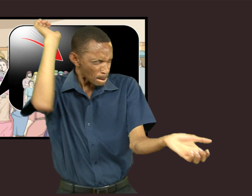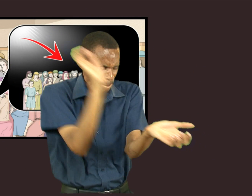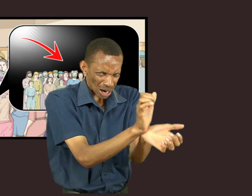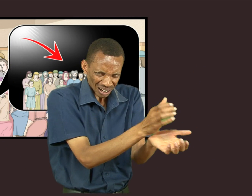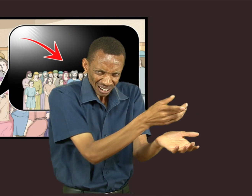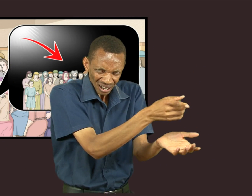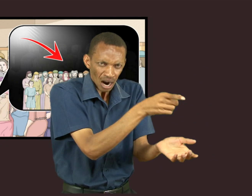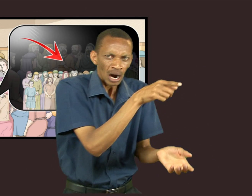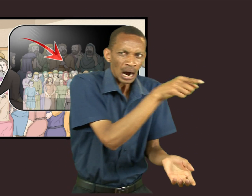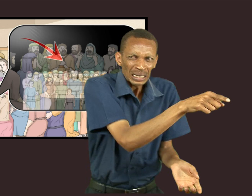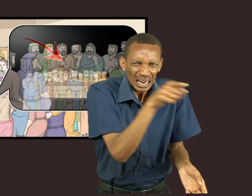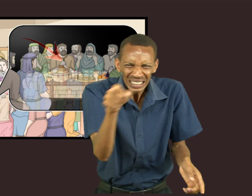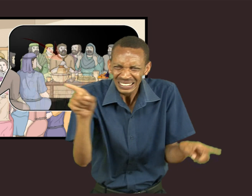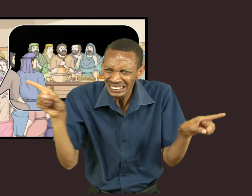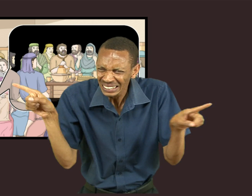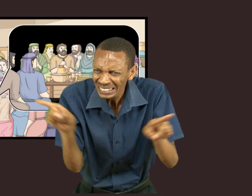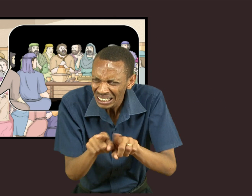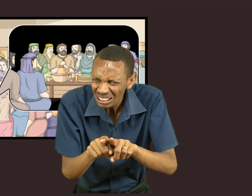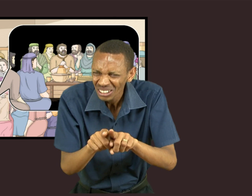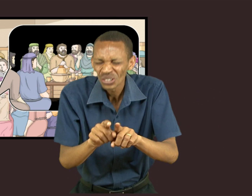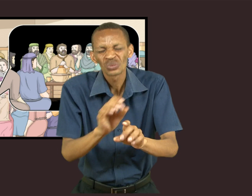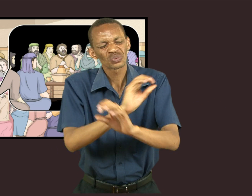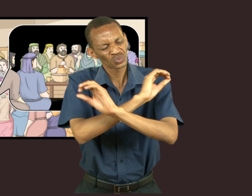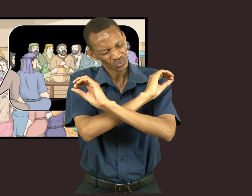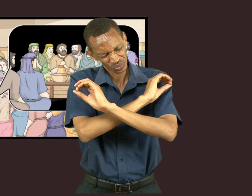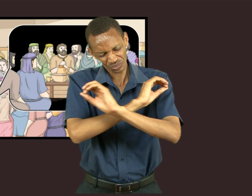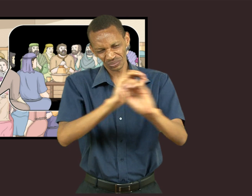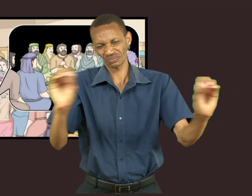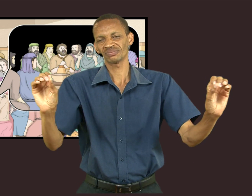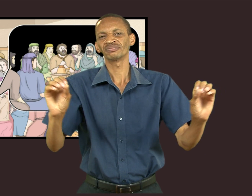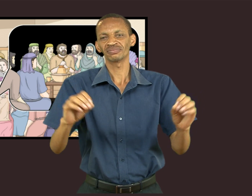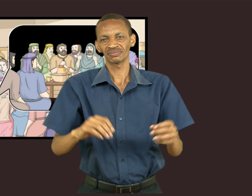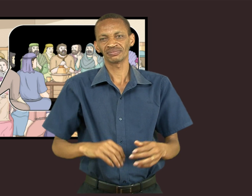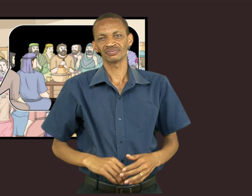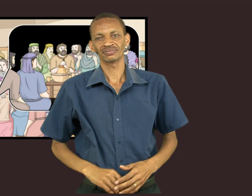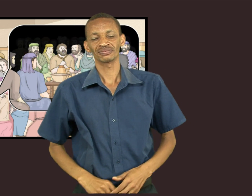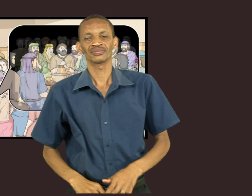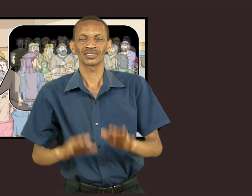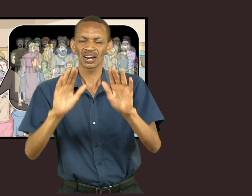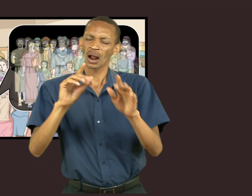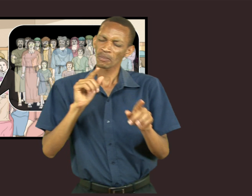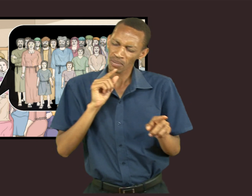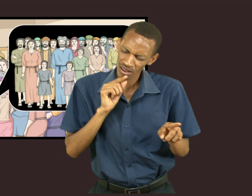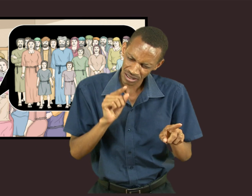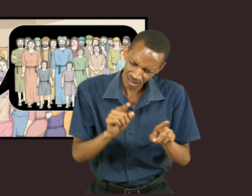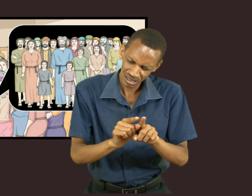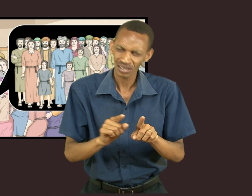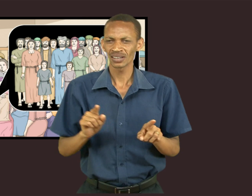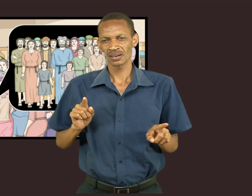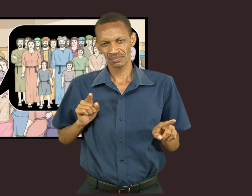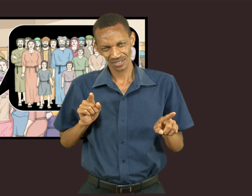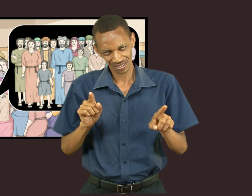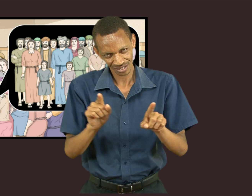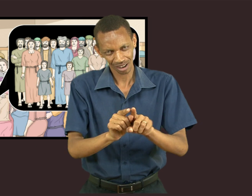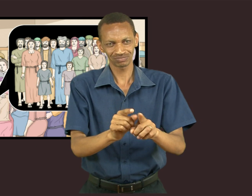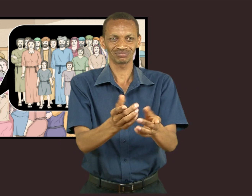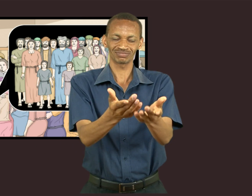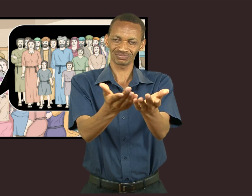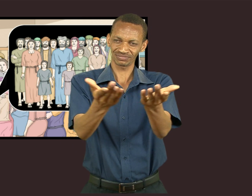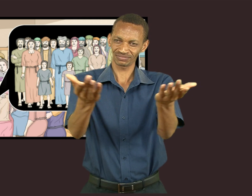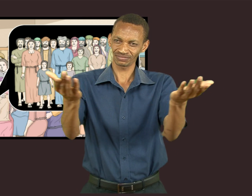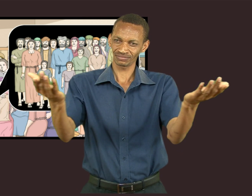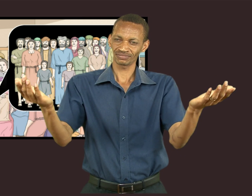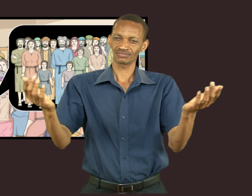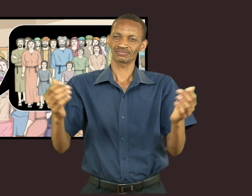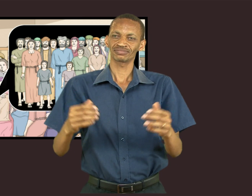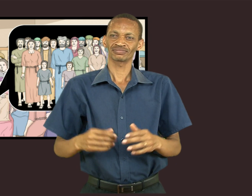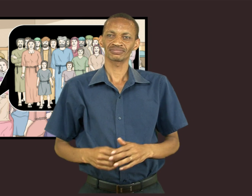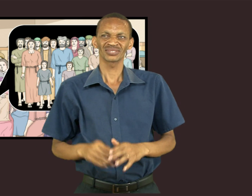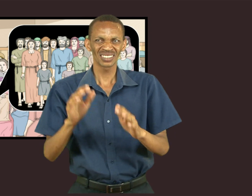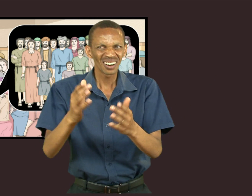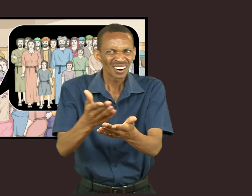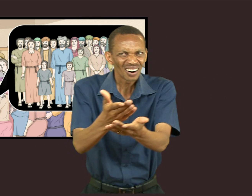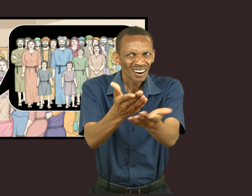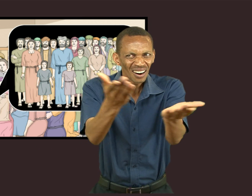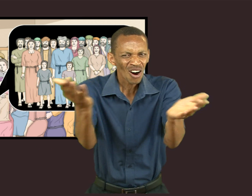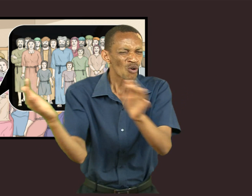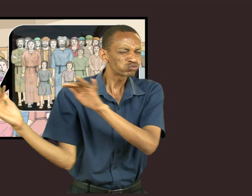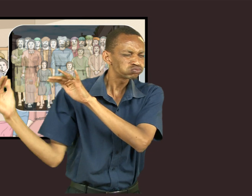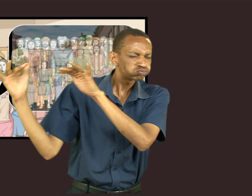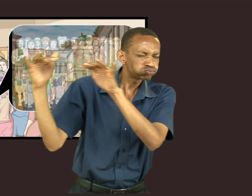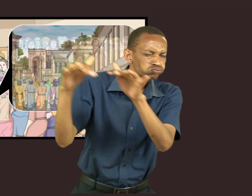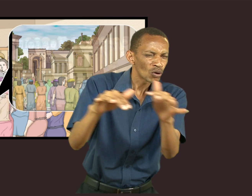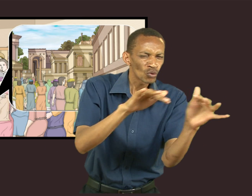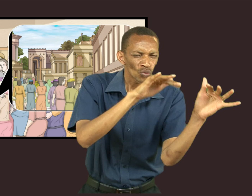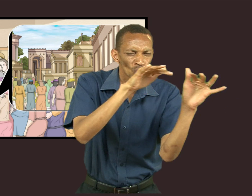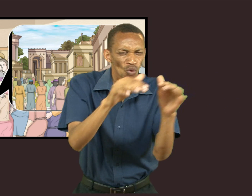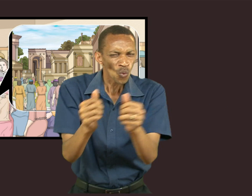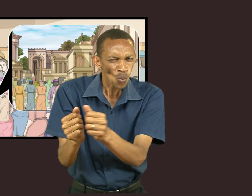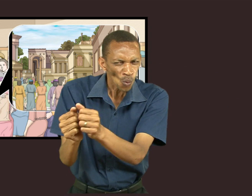So, my brothers, when you come together to eat, wait for one another.